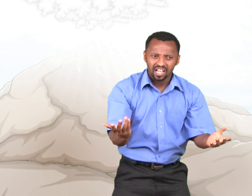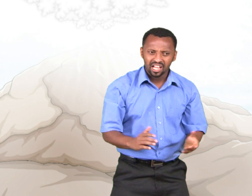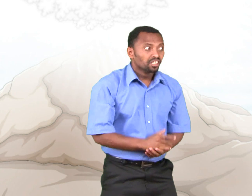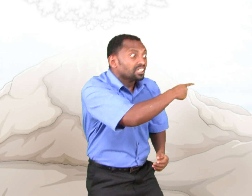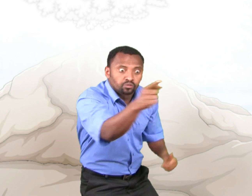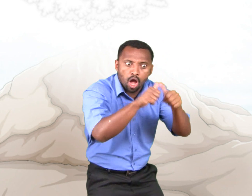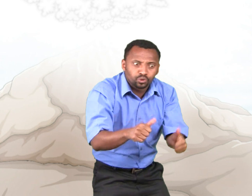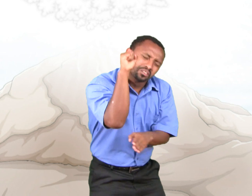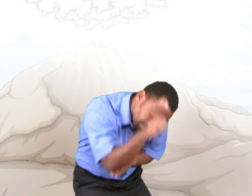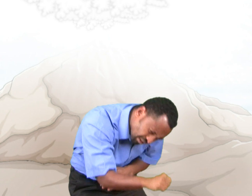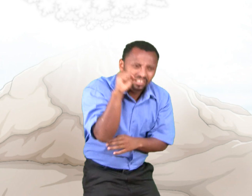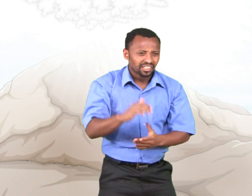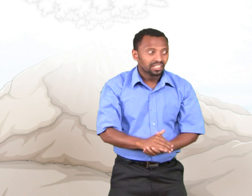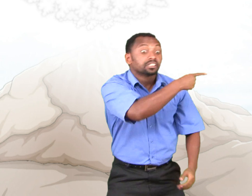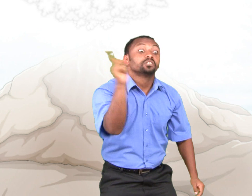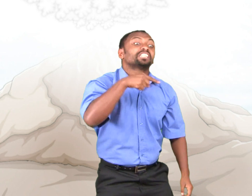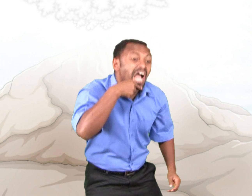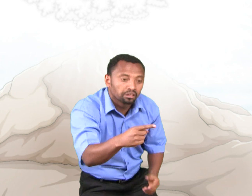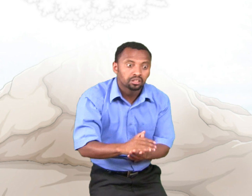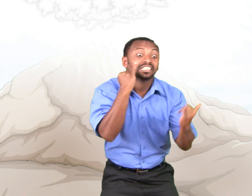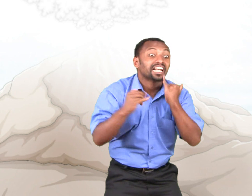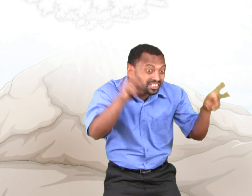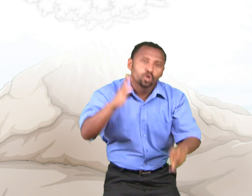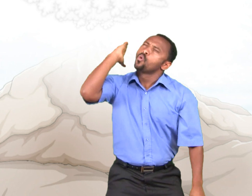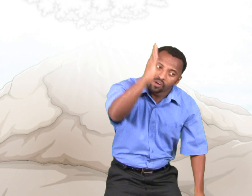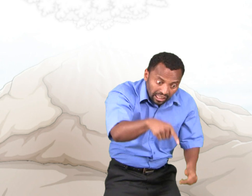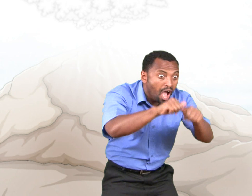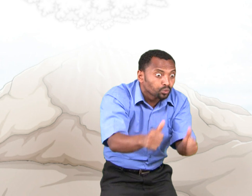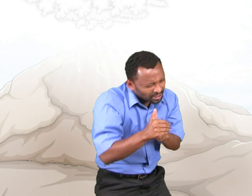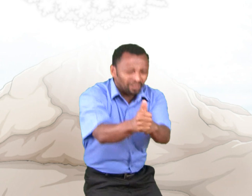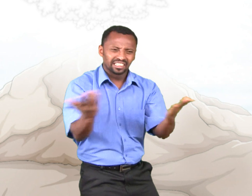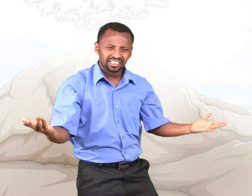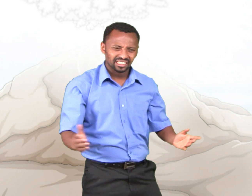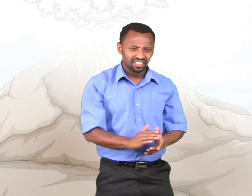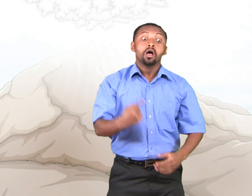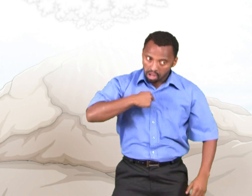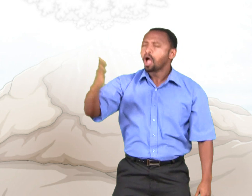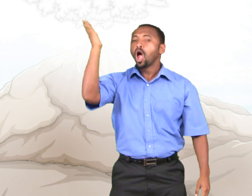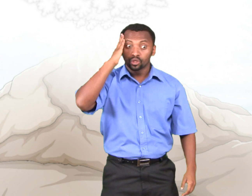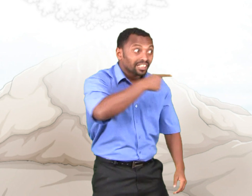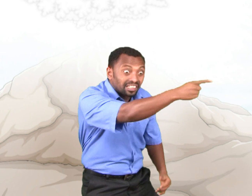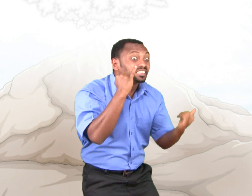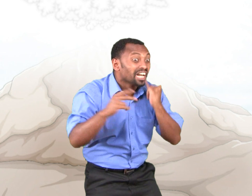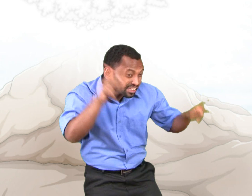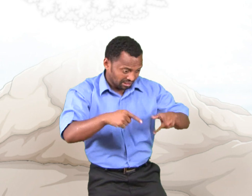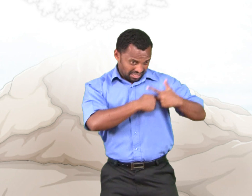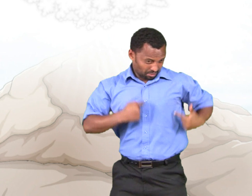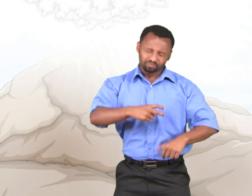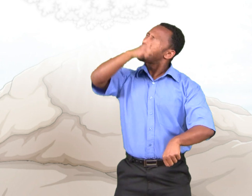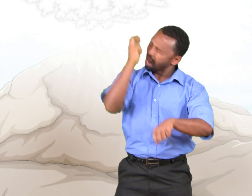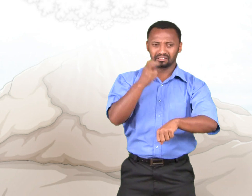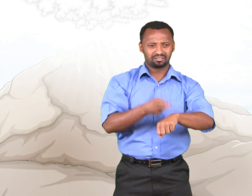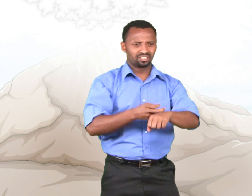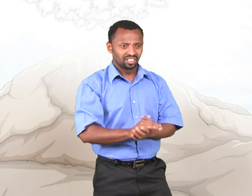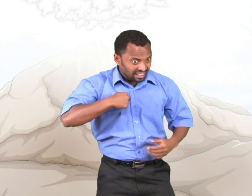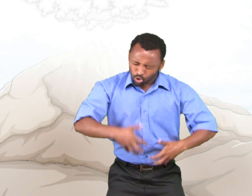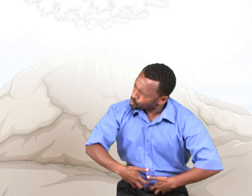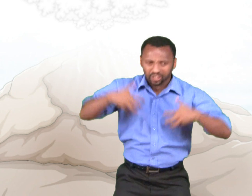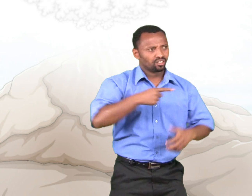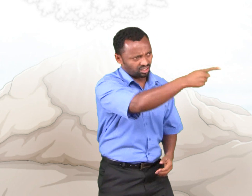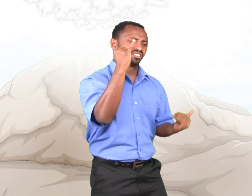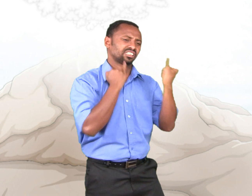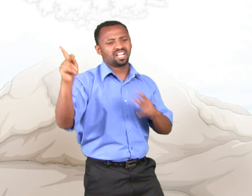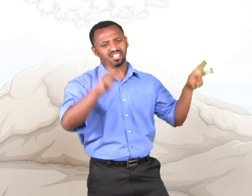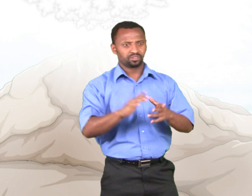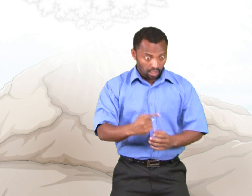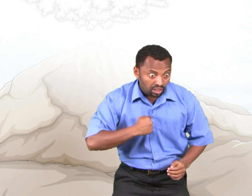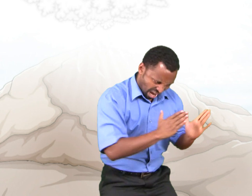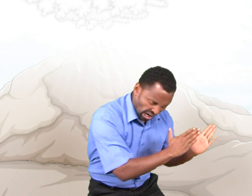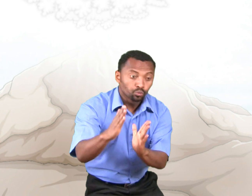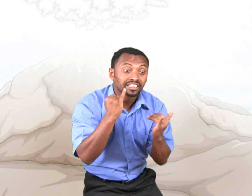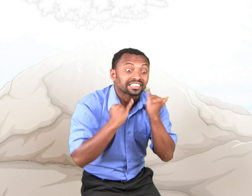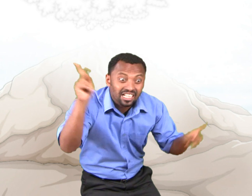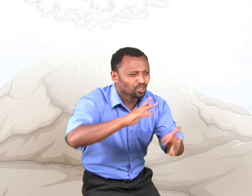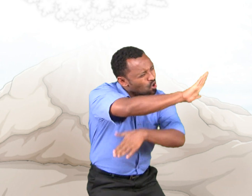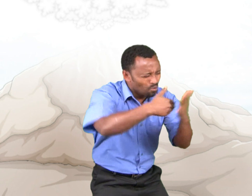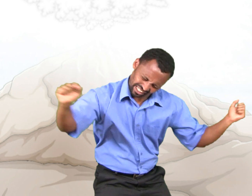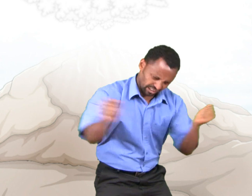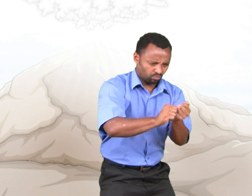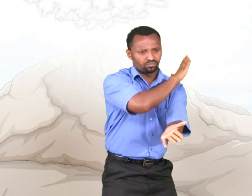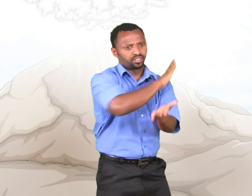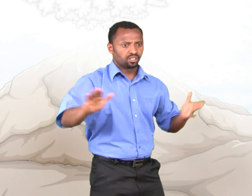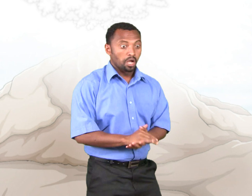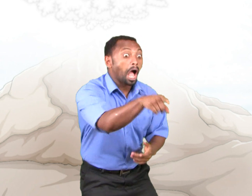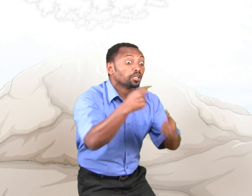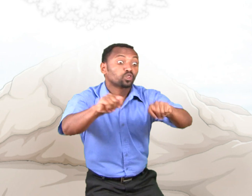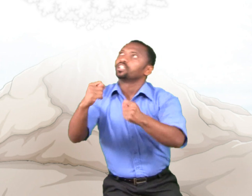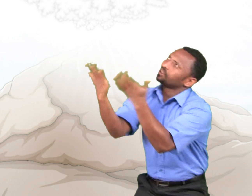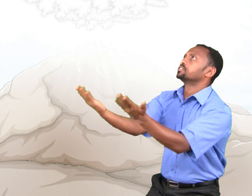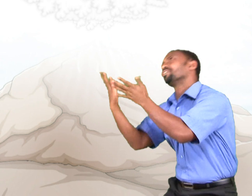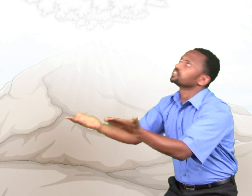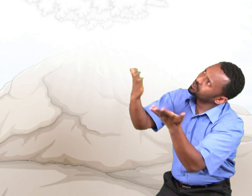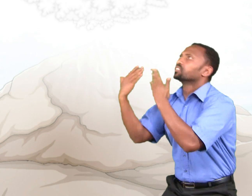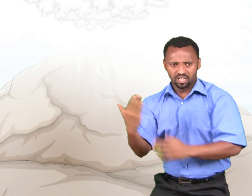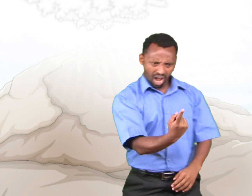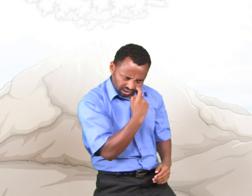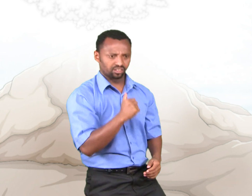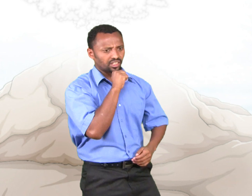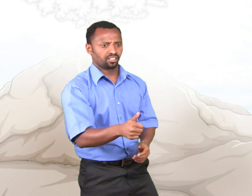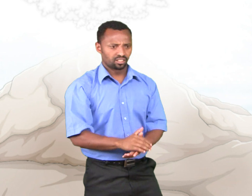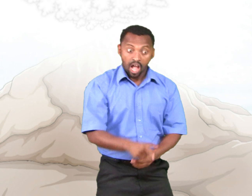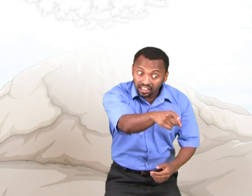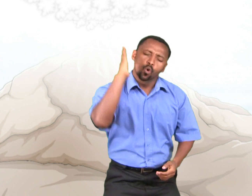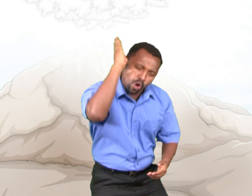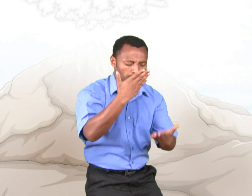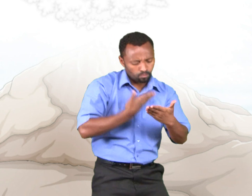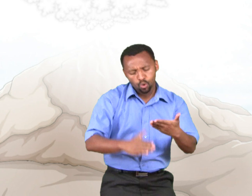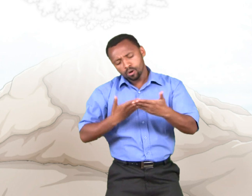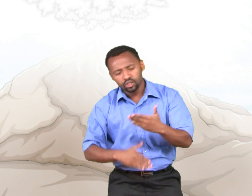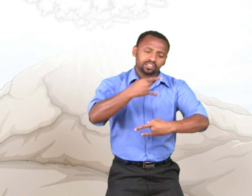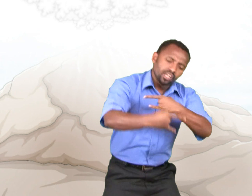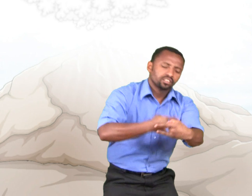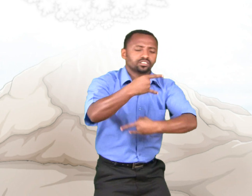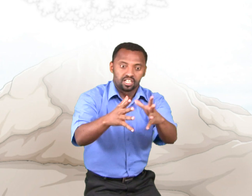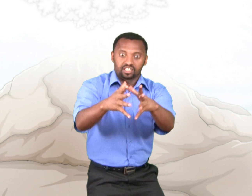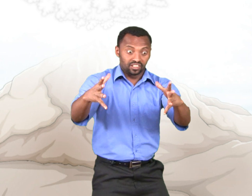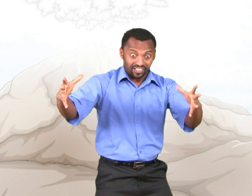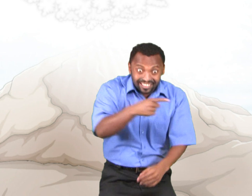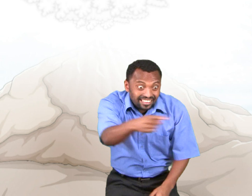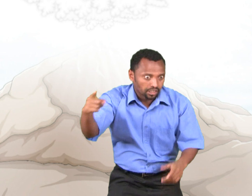They have sacrificed to it and said, ‘These, O Israel, are your gods, who brought you up out of the land of Egypt.’” The LORD also said to Moses, “I have seen this people, and they are indeed a stiff-necked people.